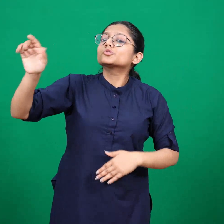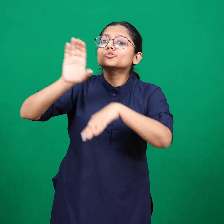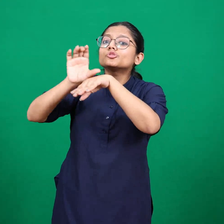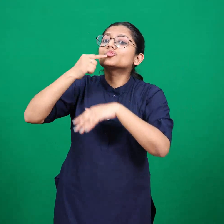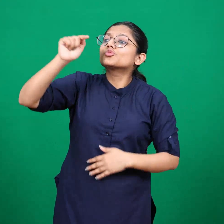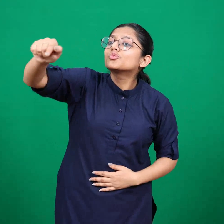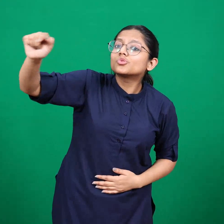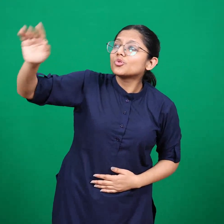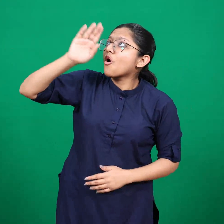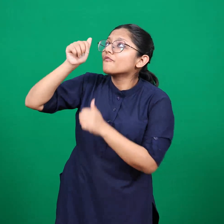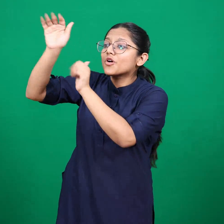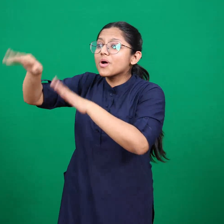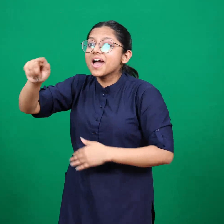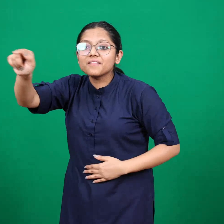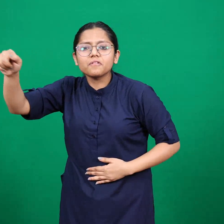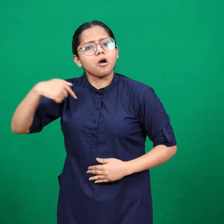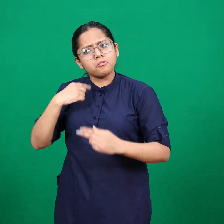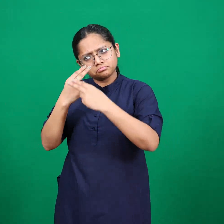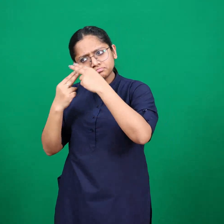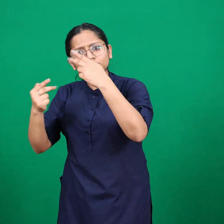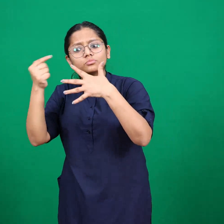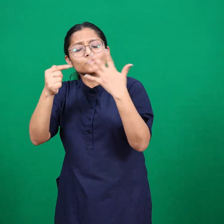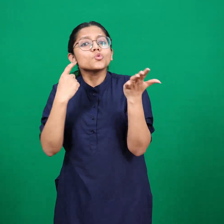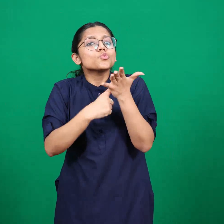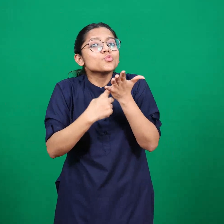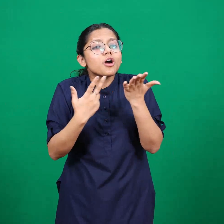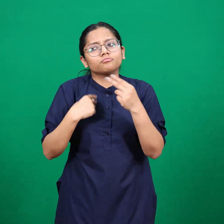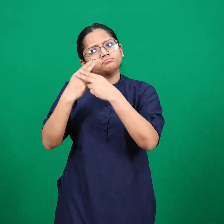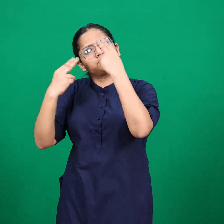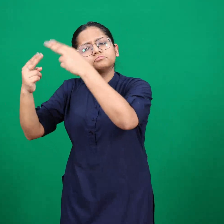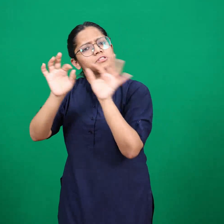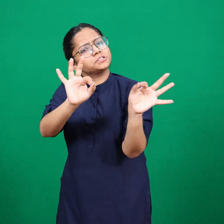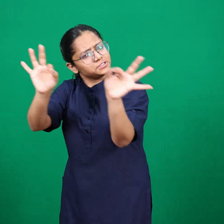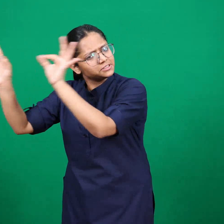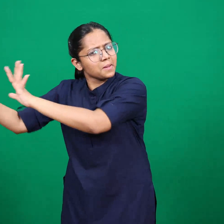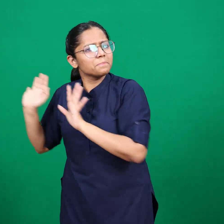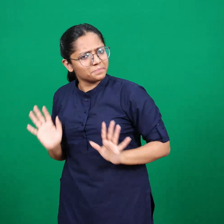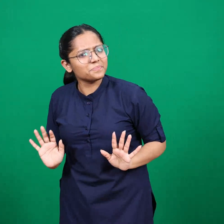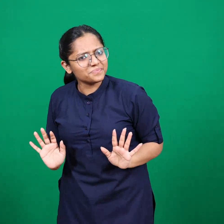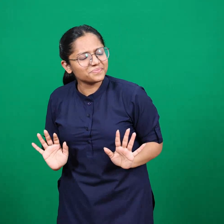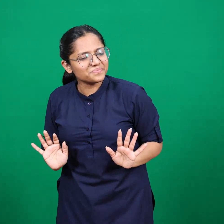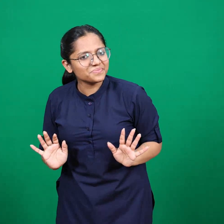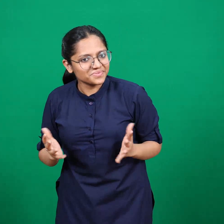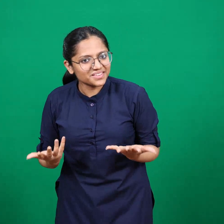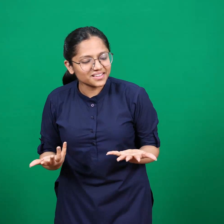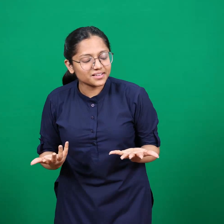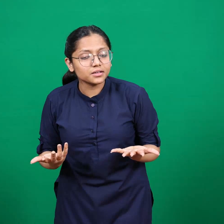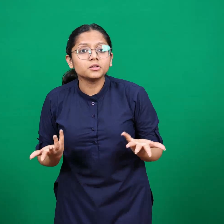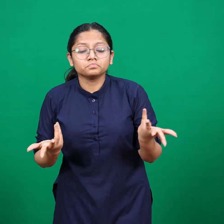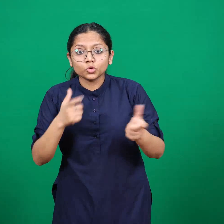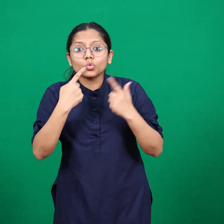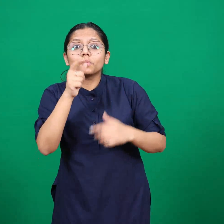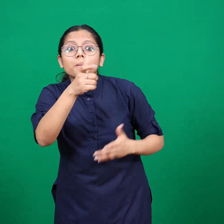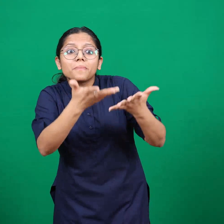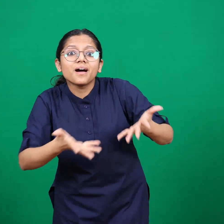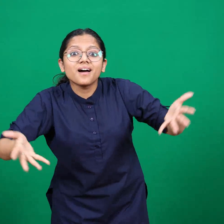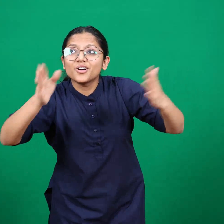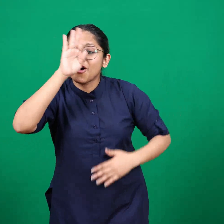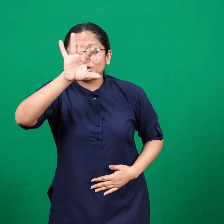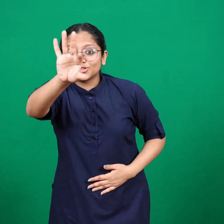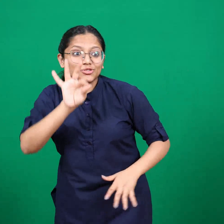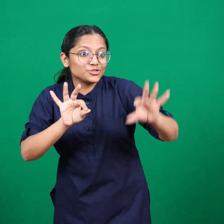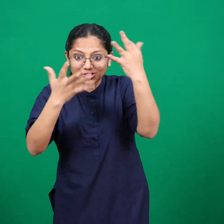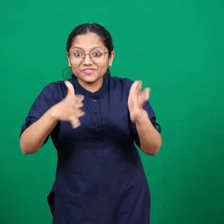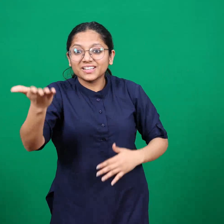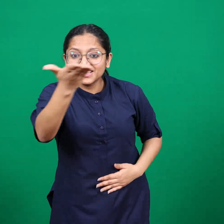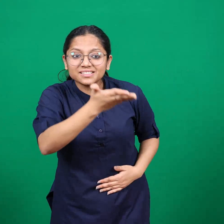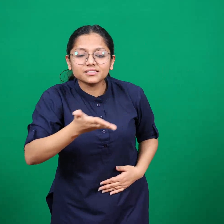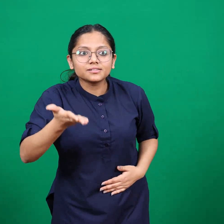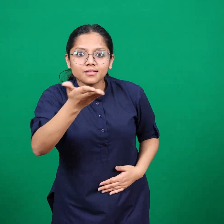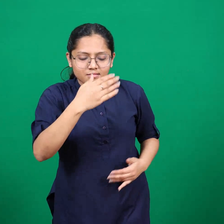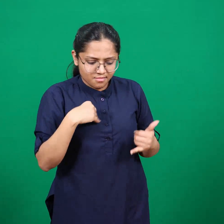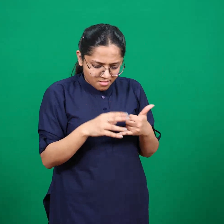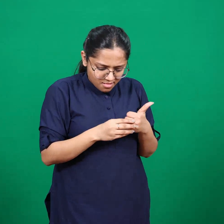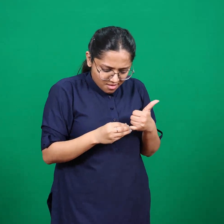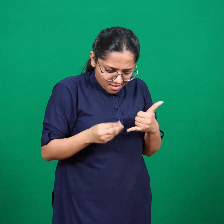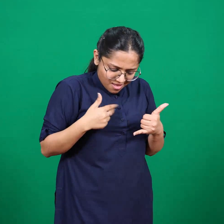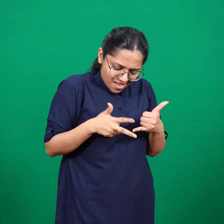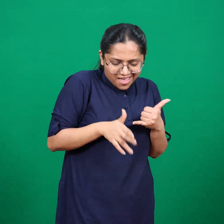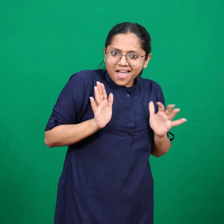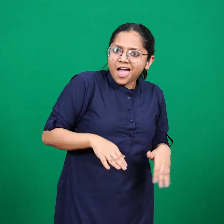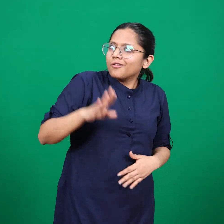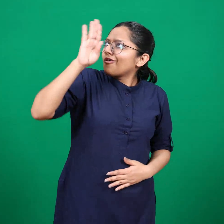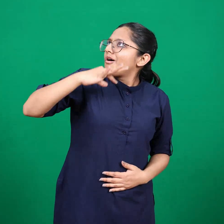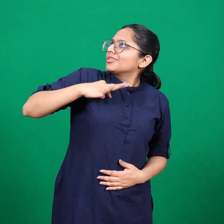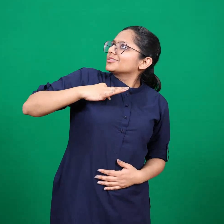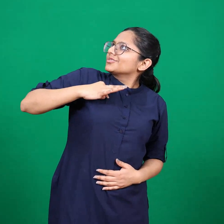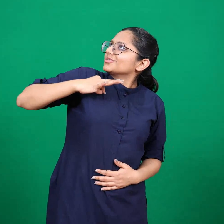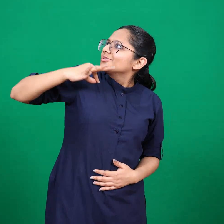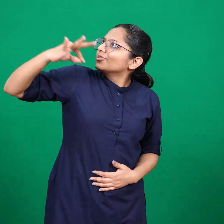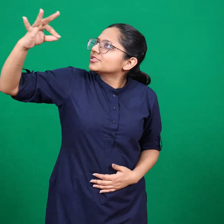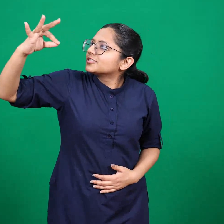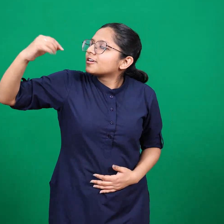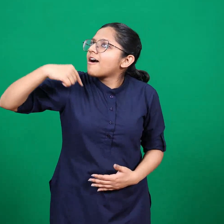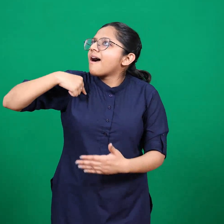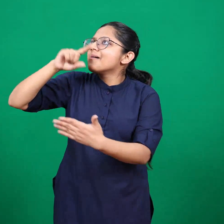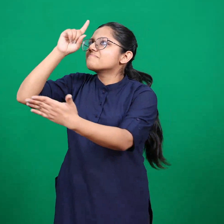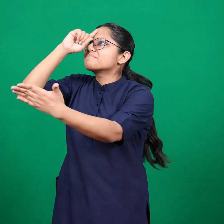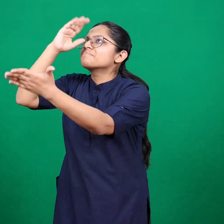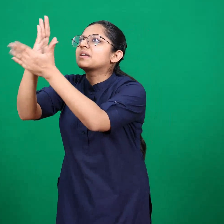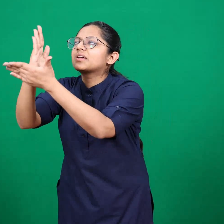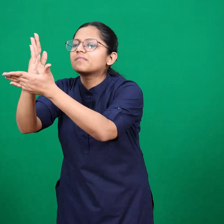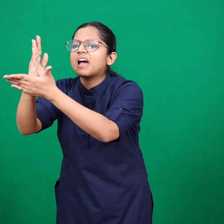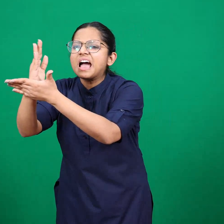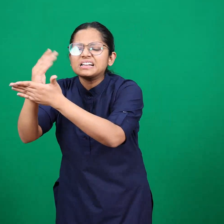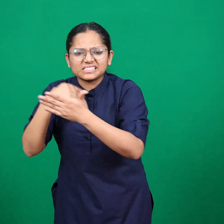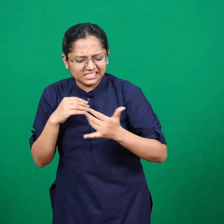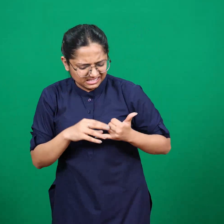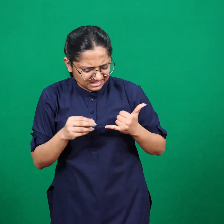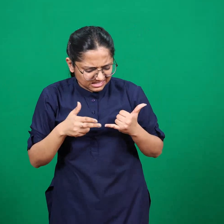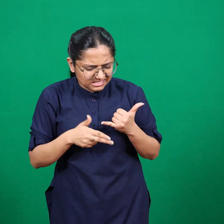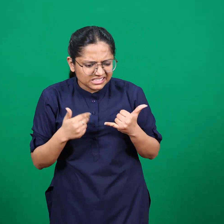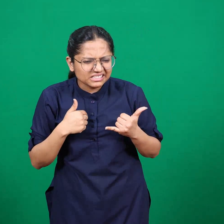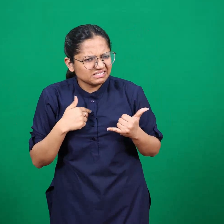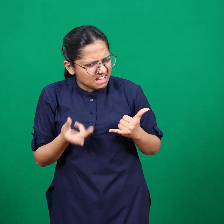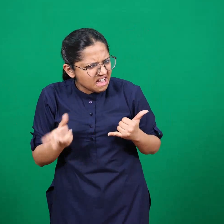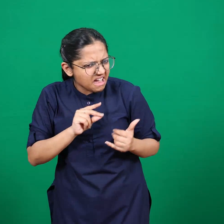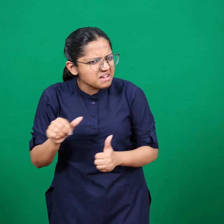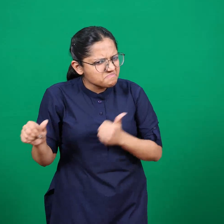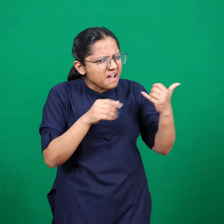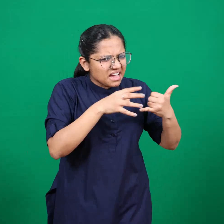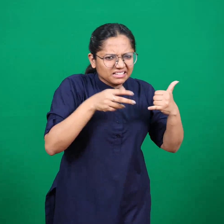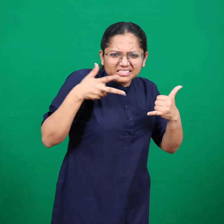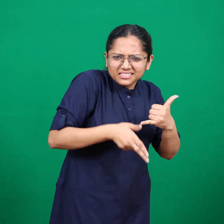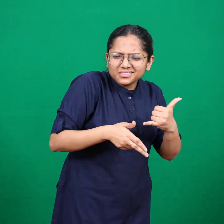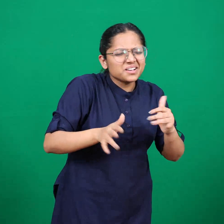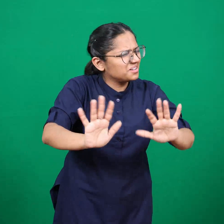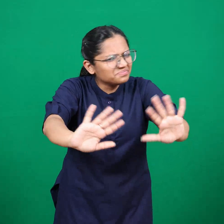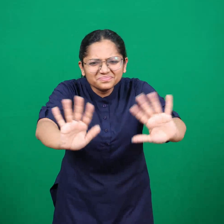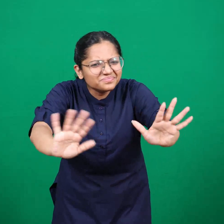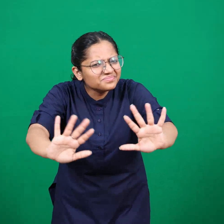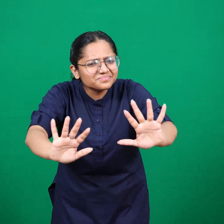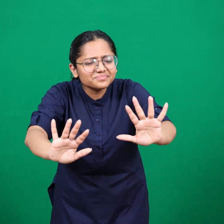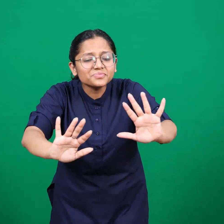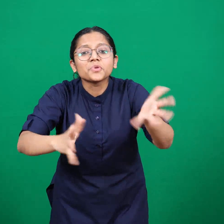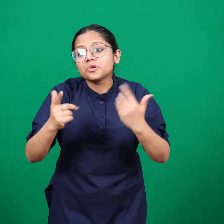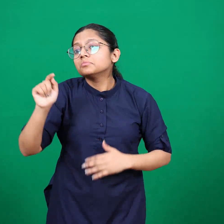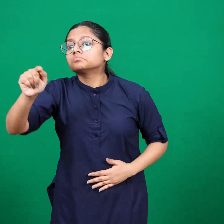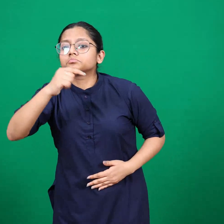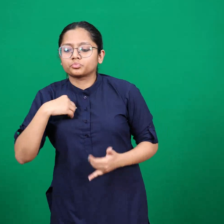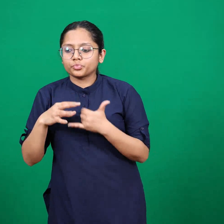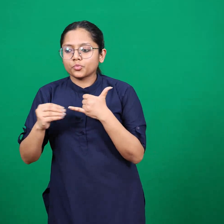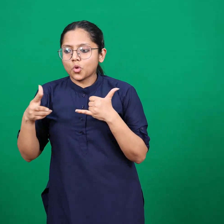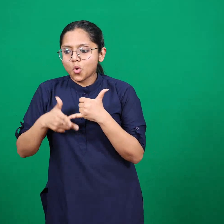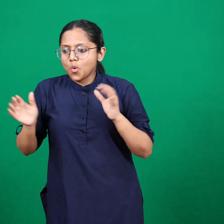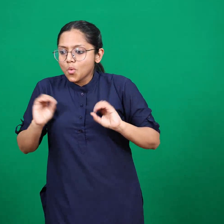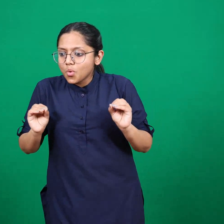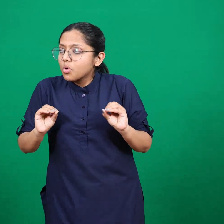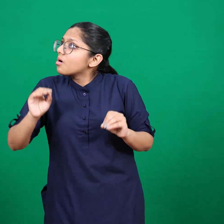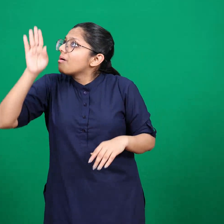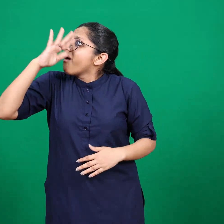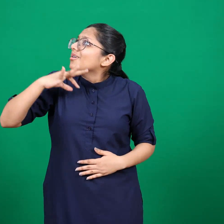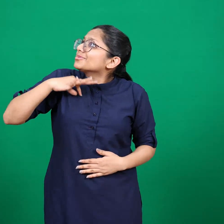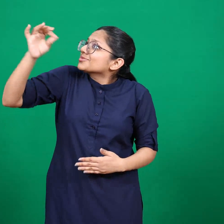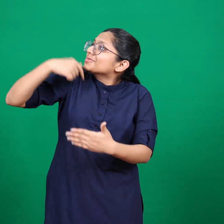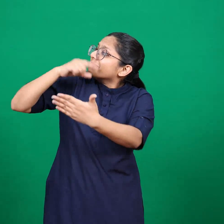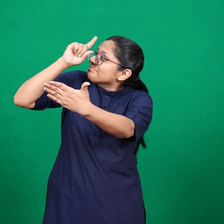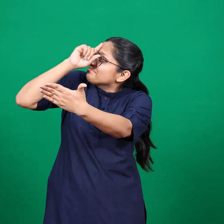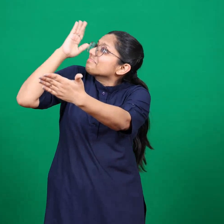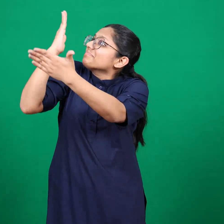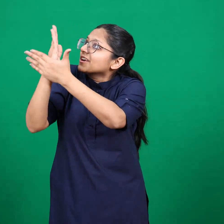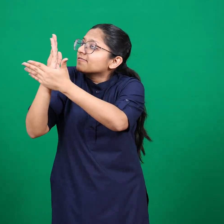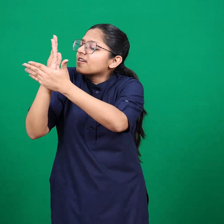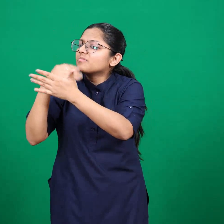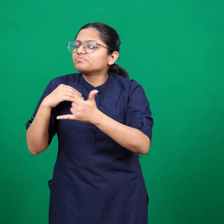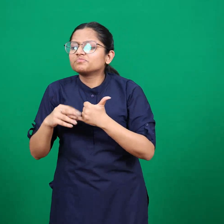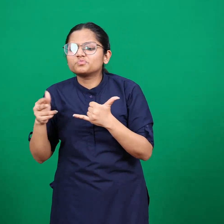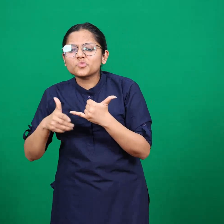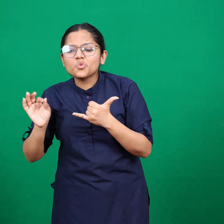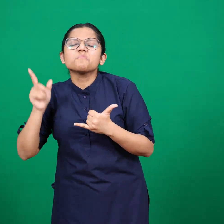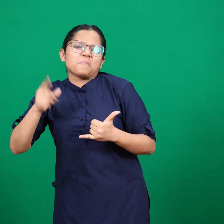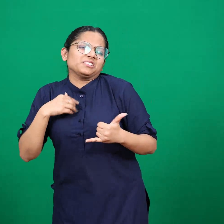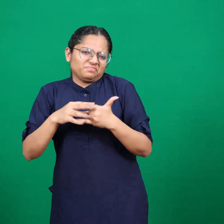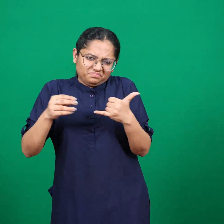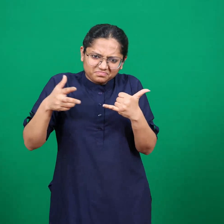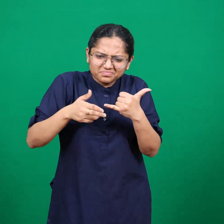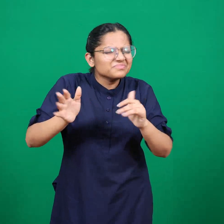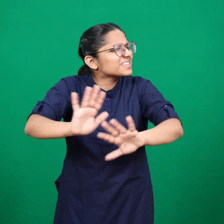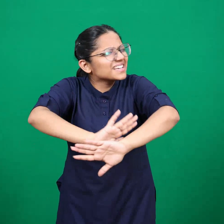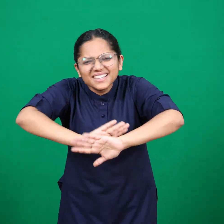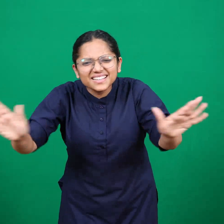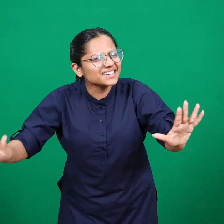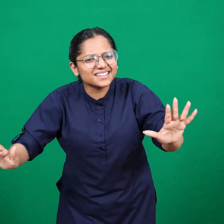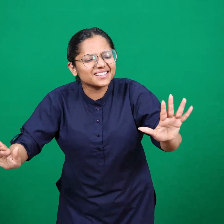Was a man already circumcised when he was called? He should not become uncircumcised. Was a man still uncircumcised when called?